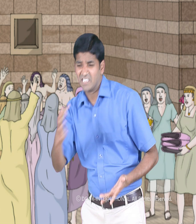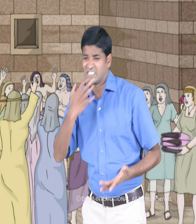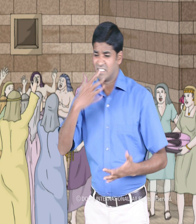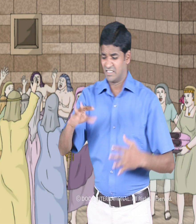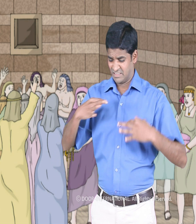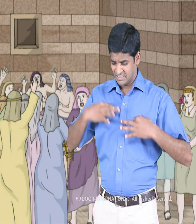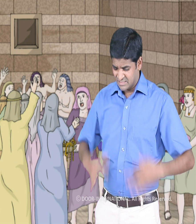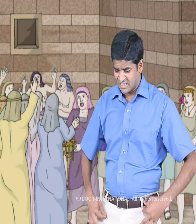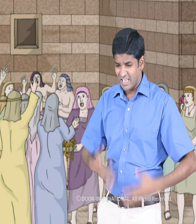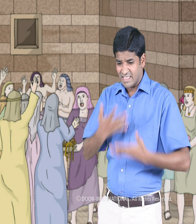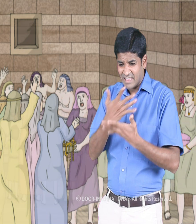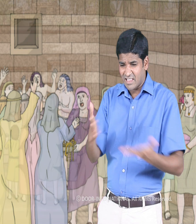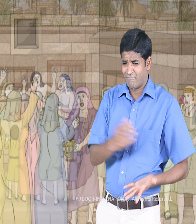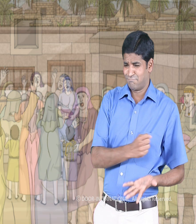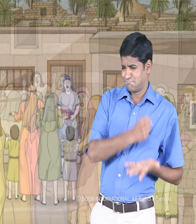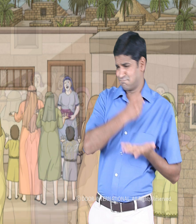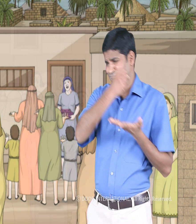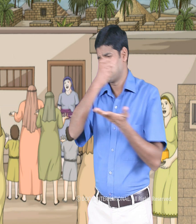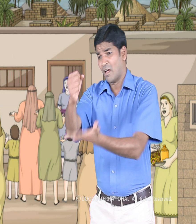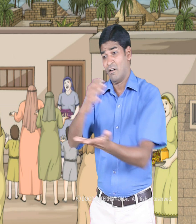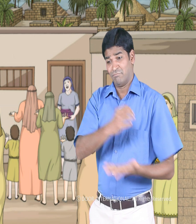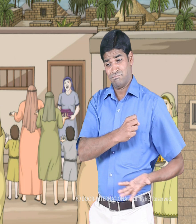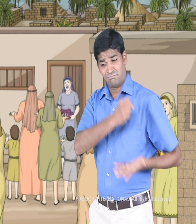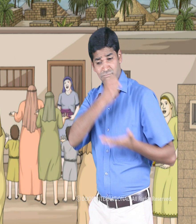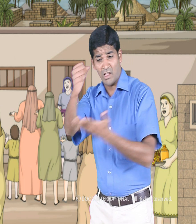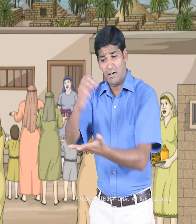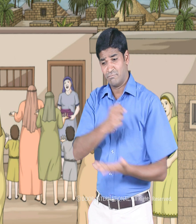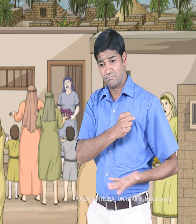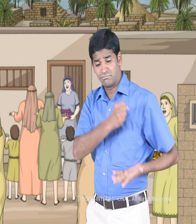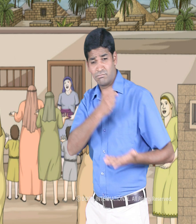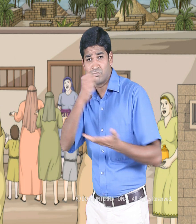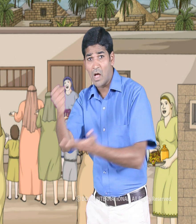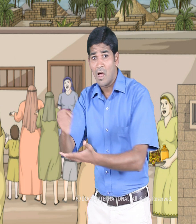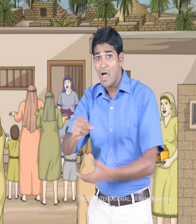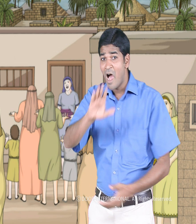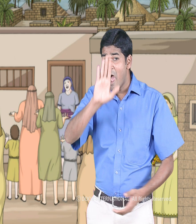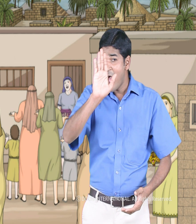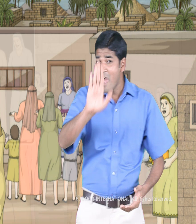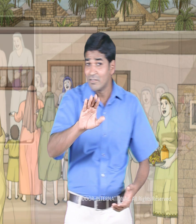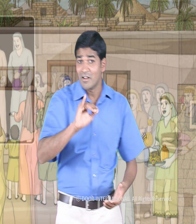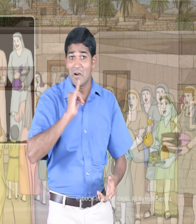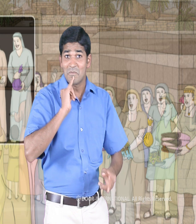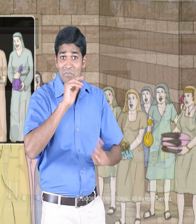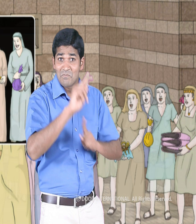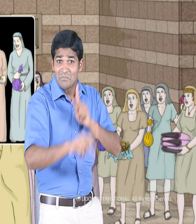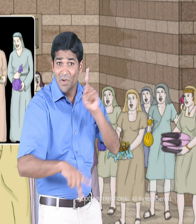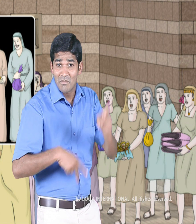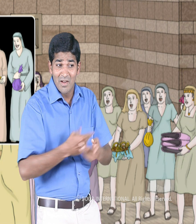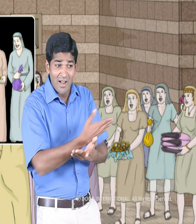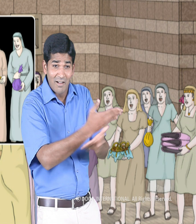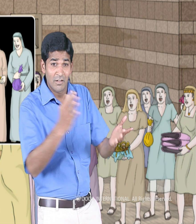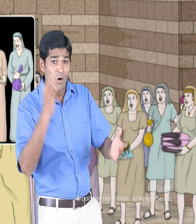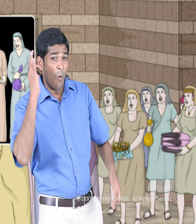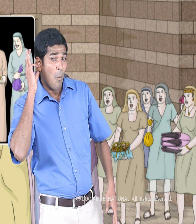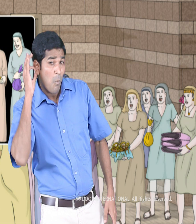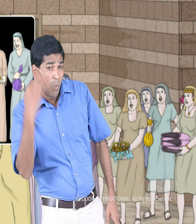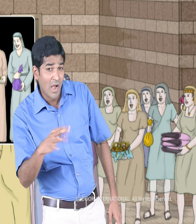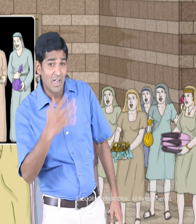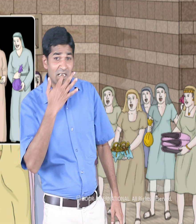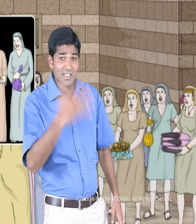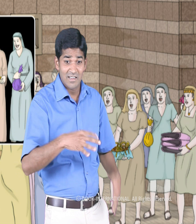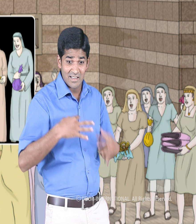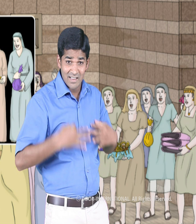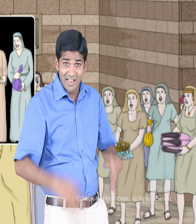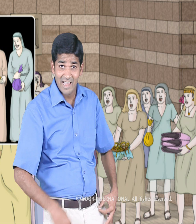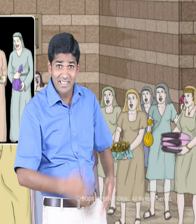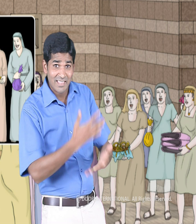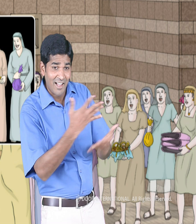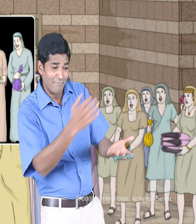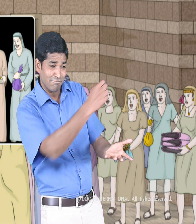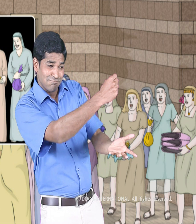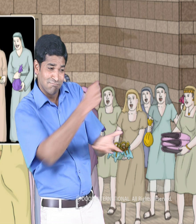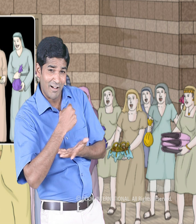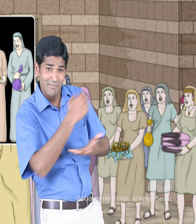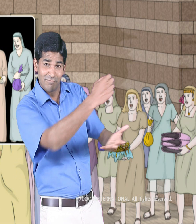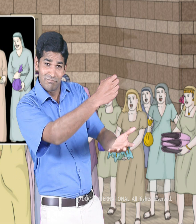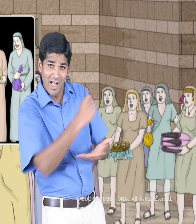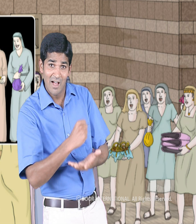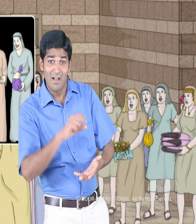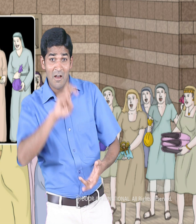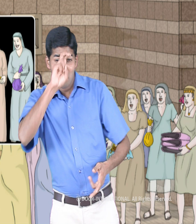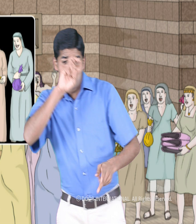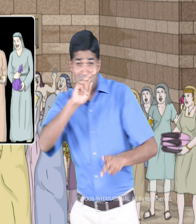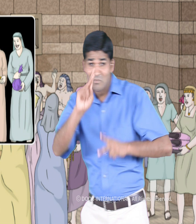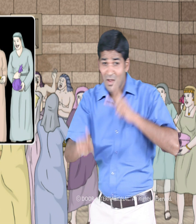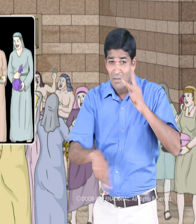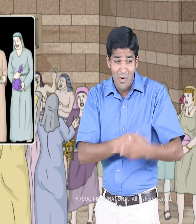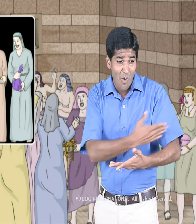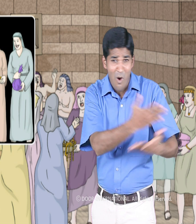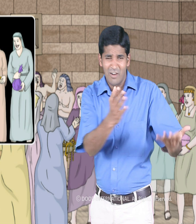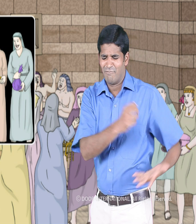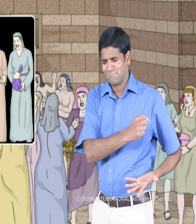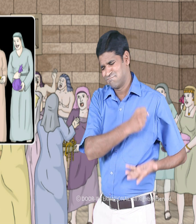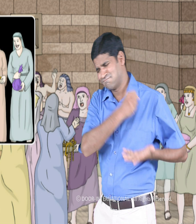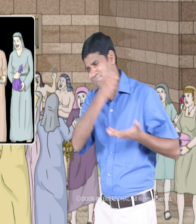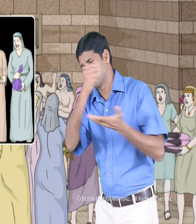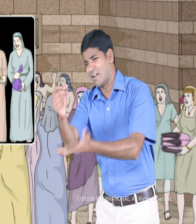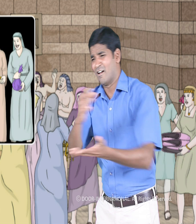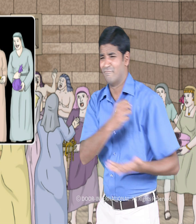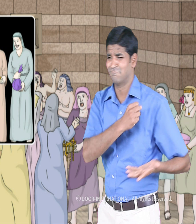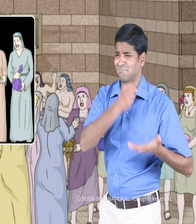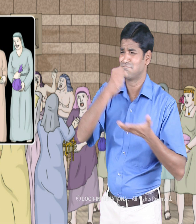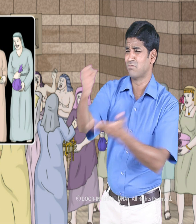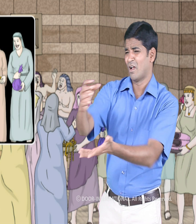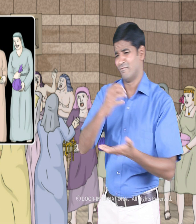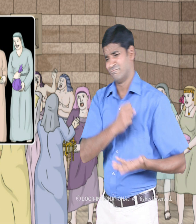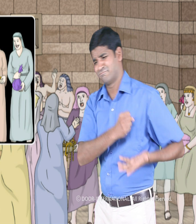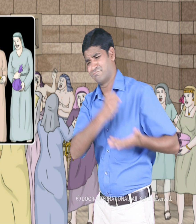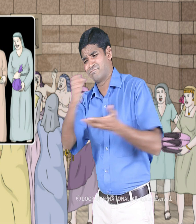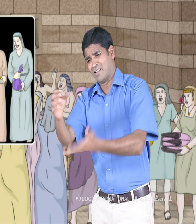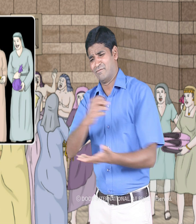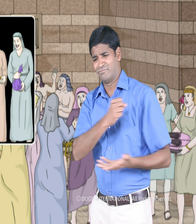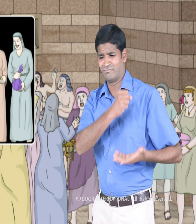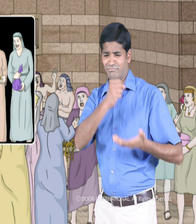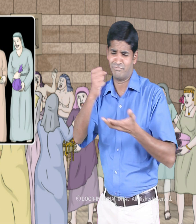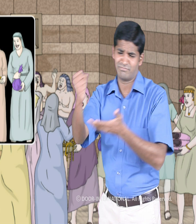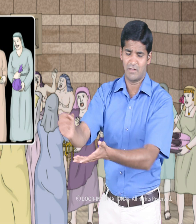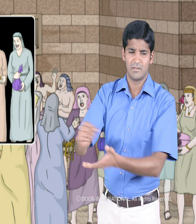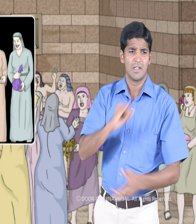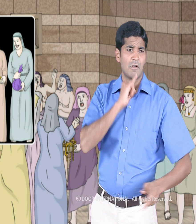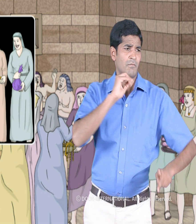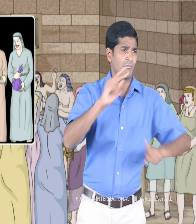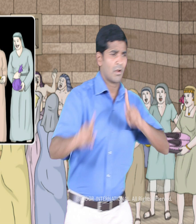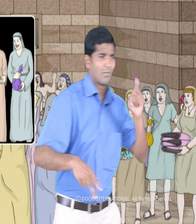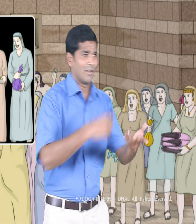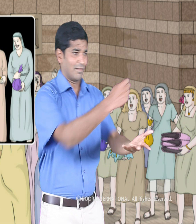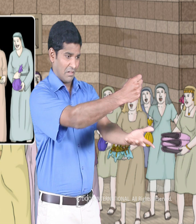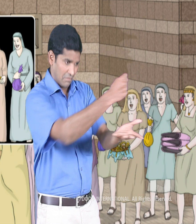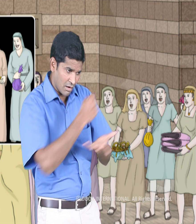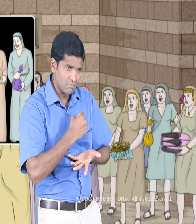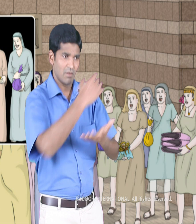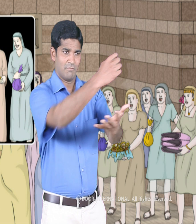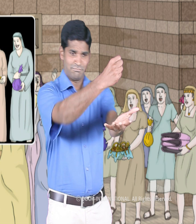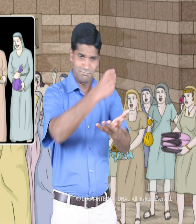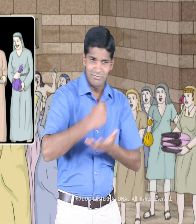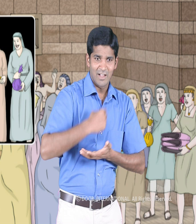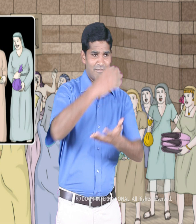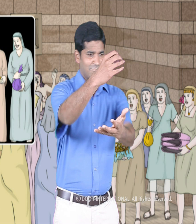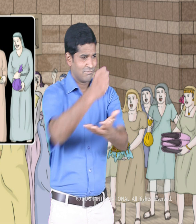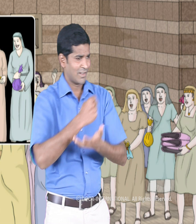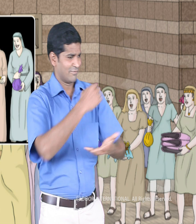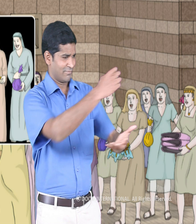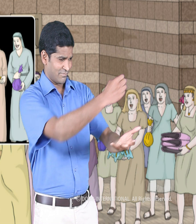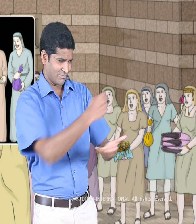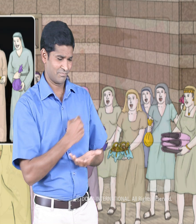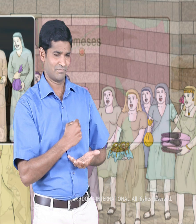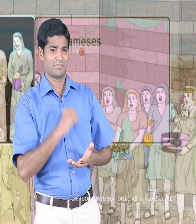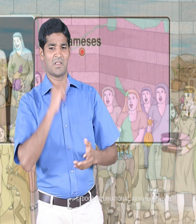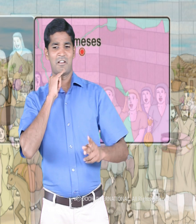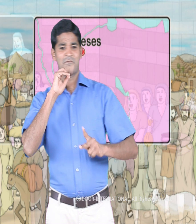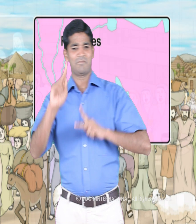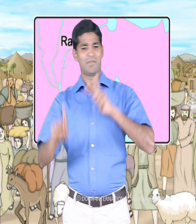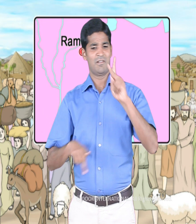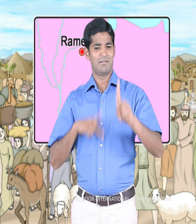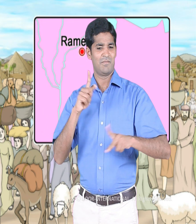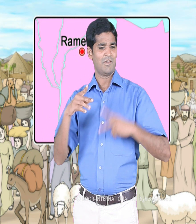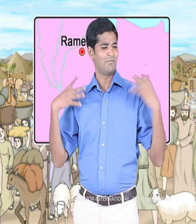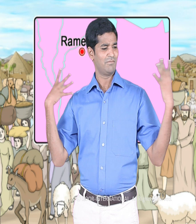In this way they plundered the Egyptians.